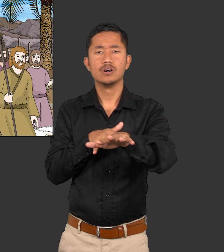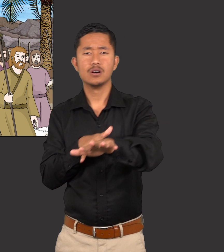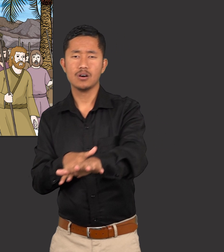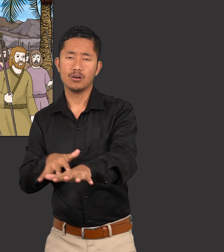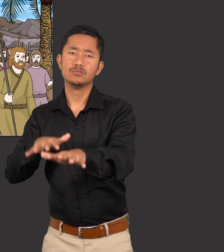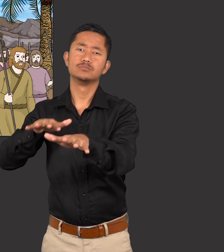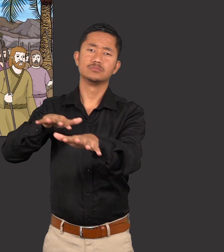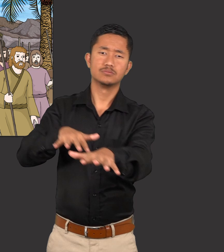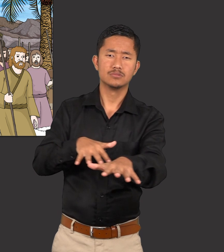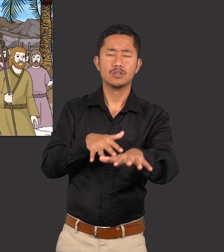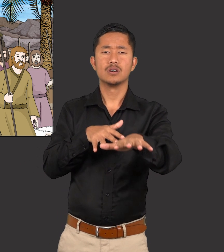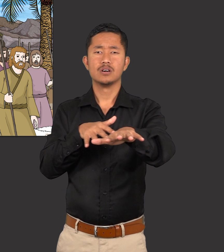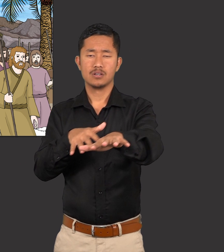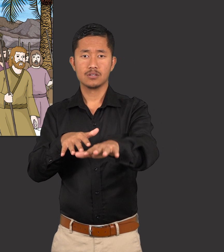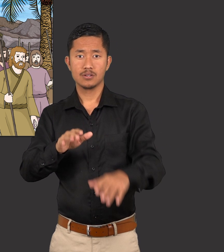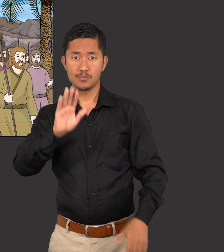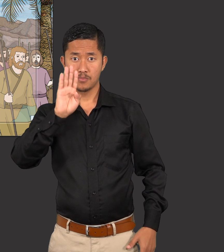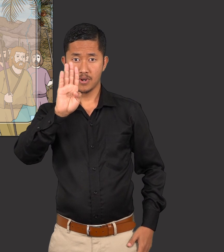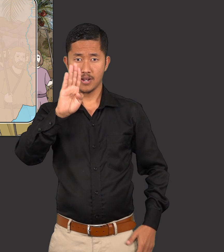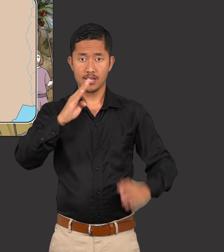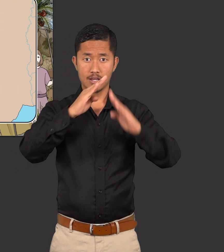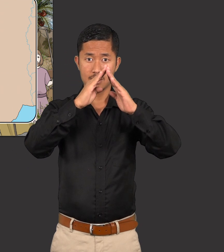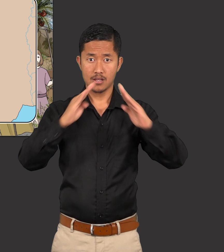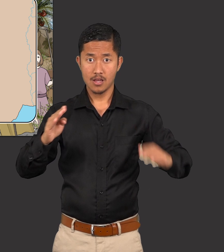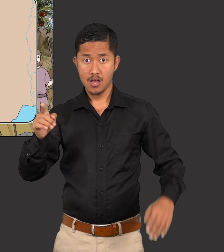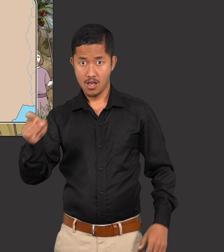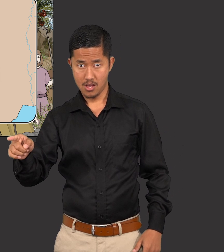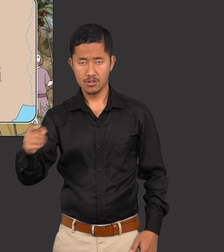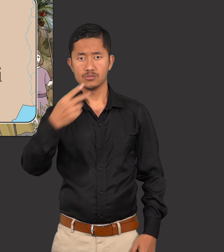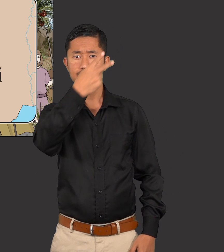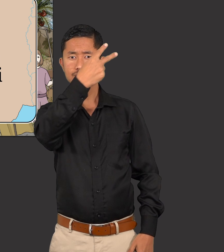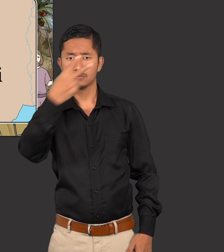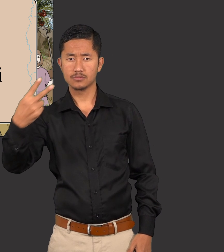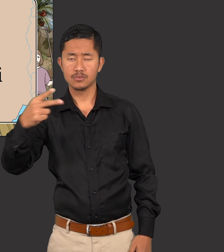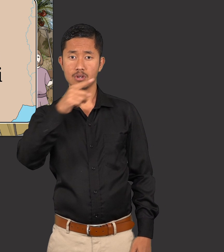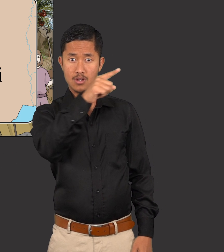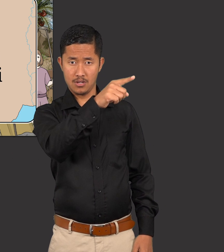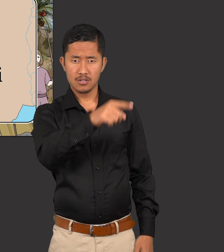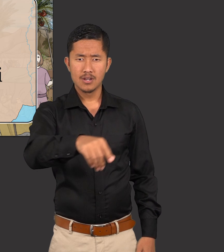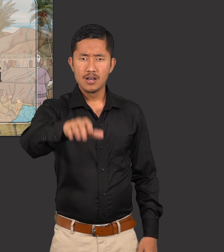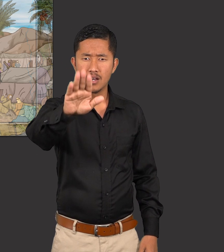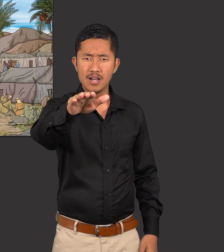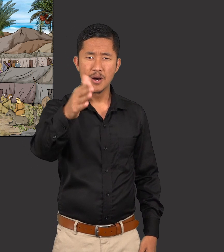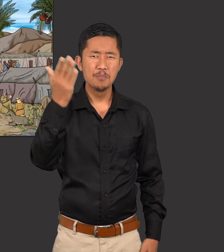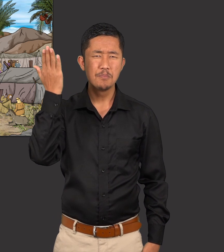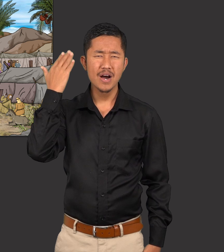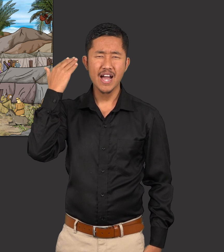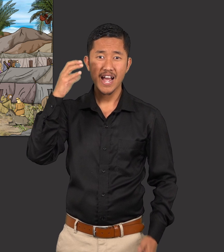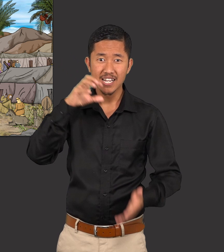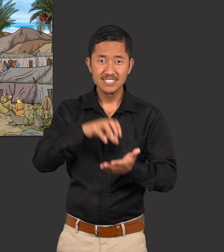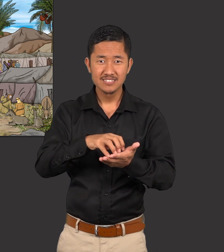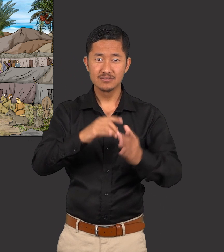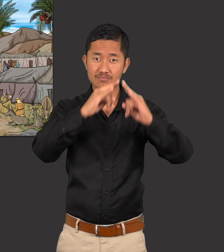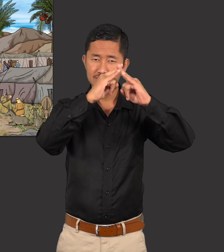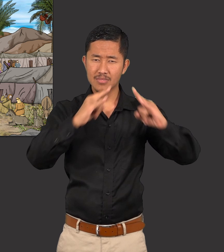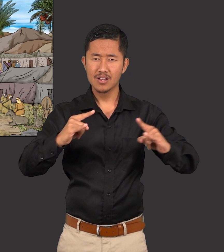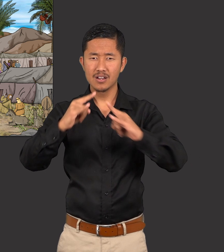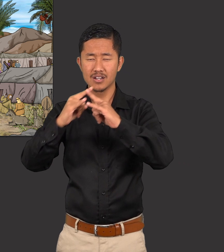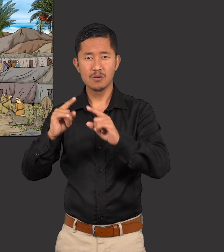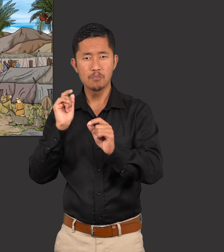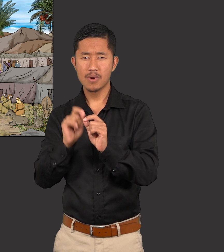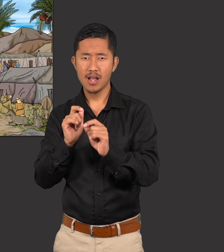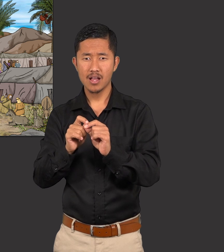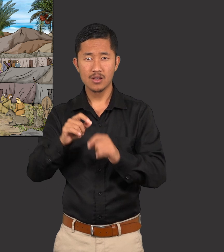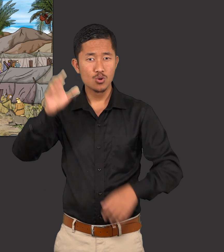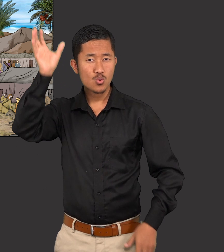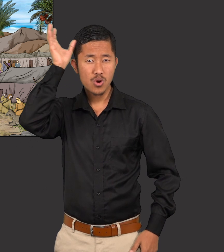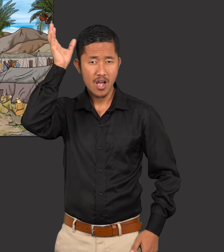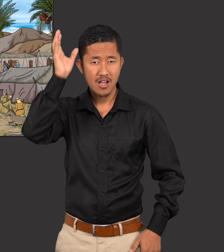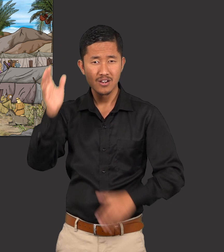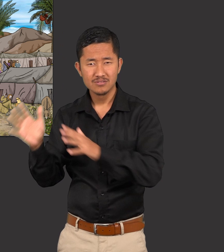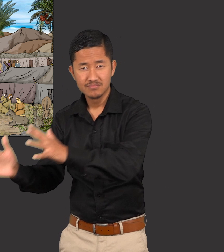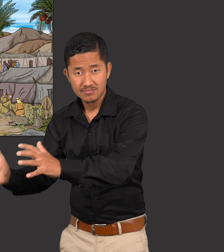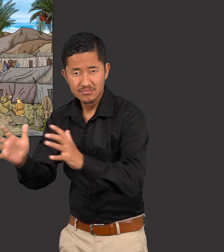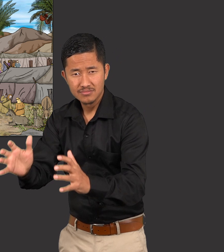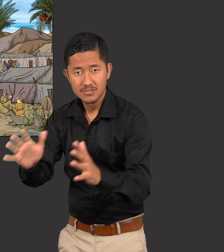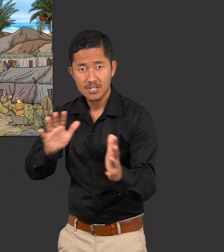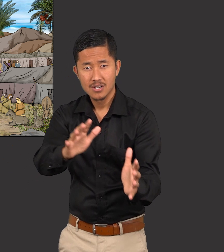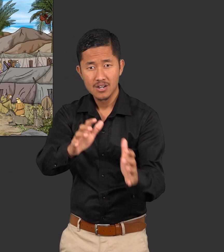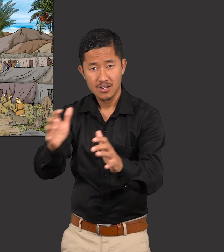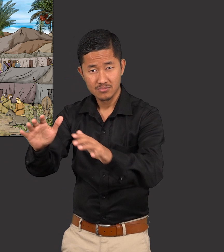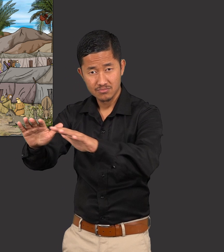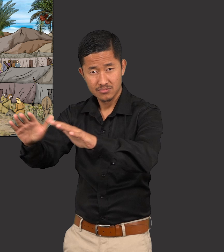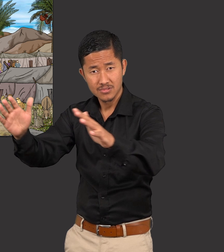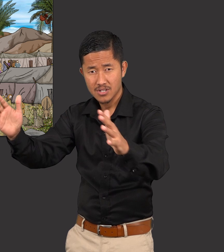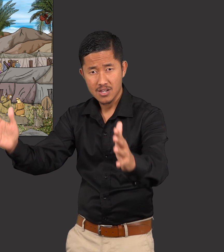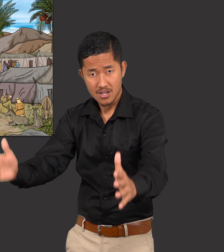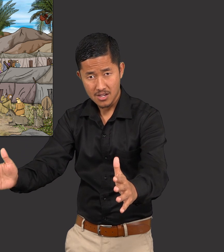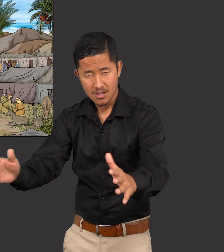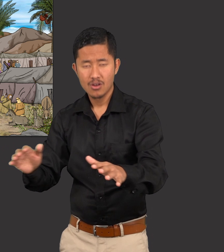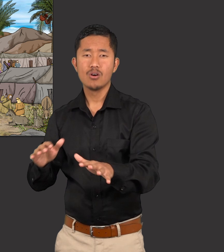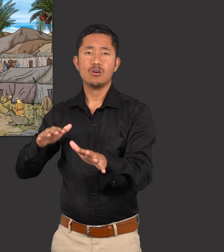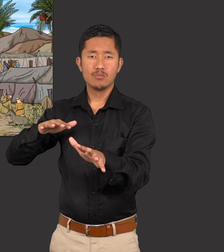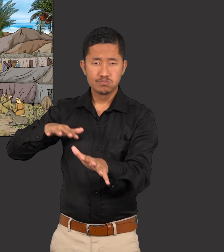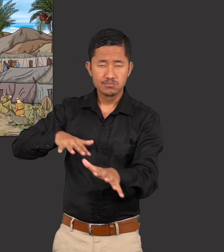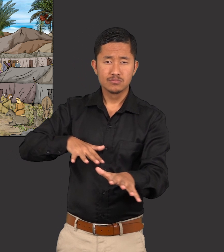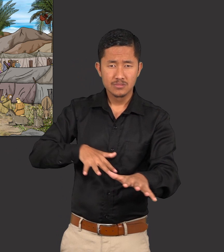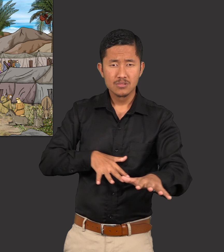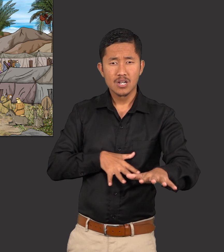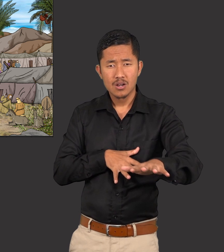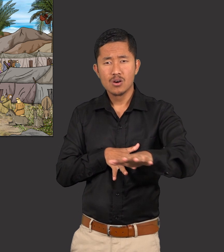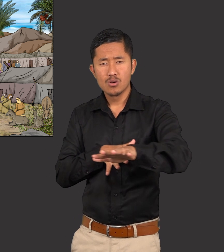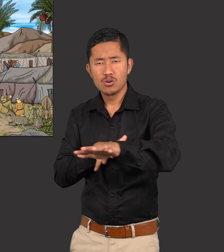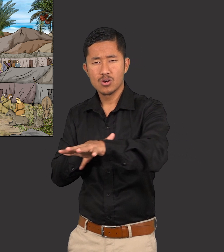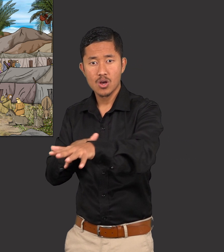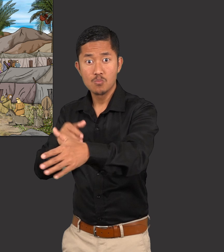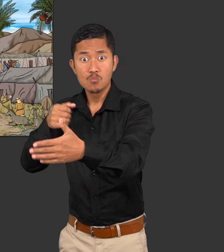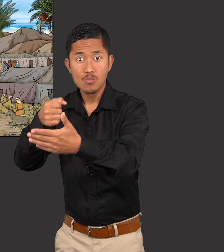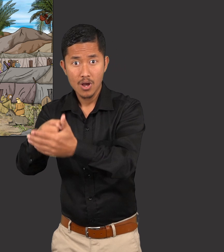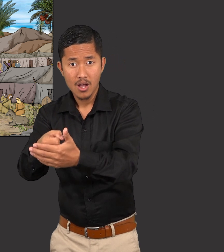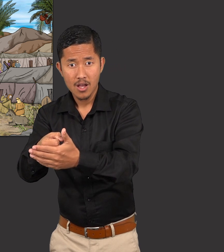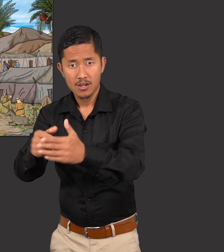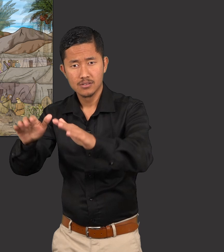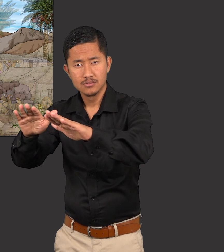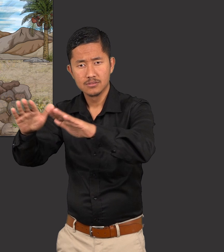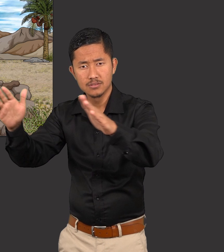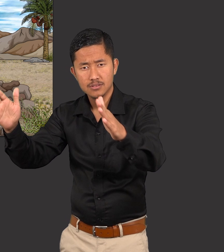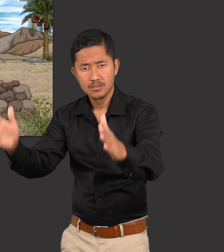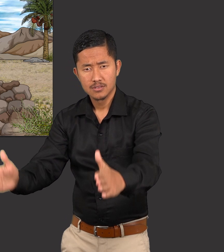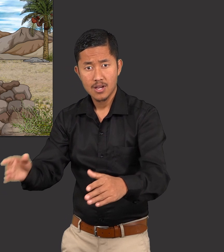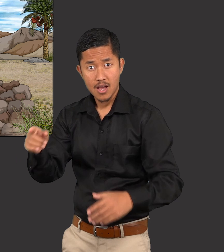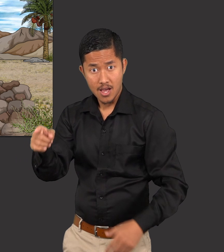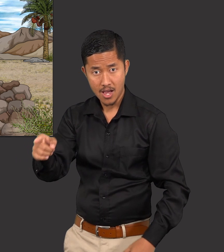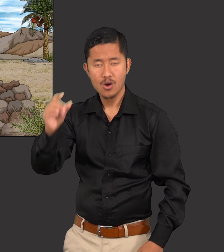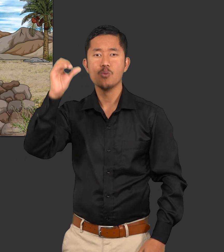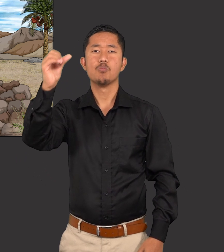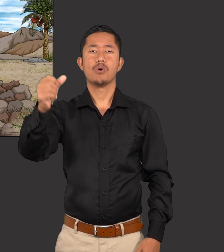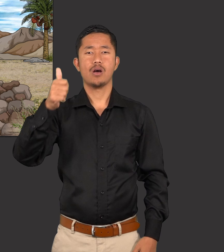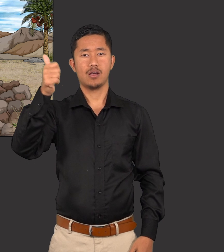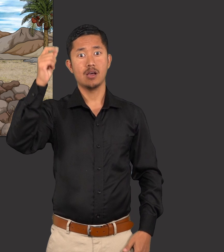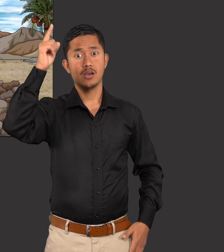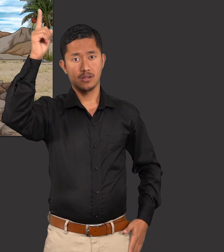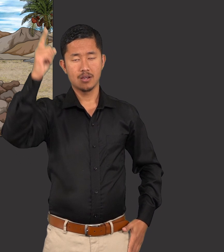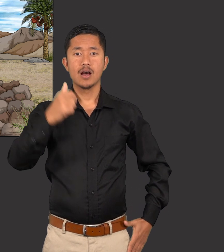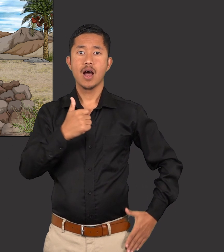From the Negev he journeyed from place to place toward Bethel, until he came to the place between Bethel and Ai where his tent had formerly been pitched, to the site where he had built the altar.